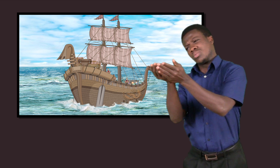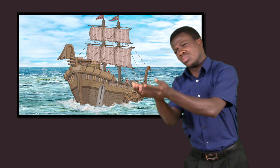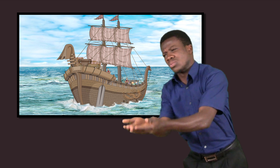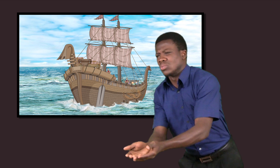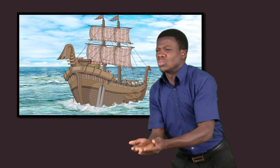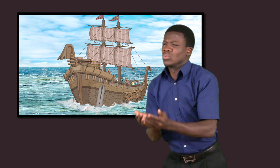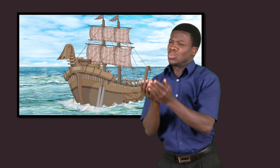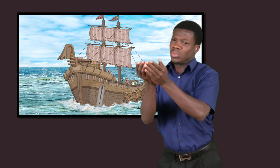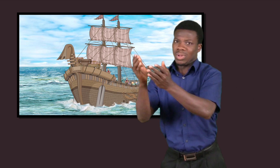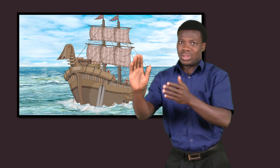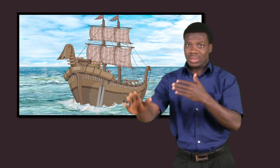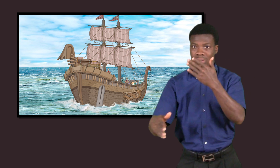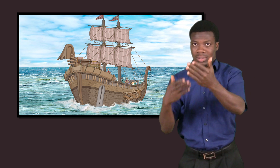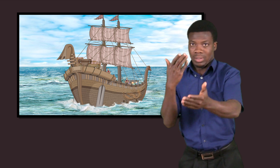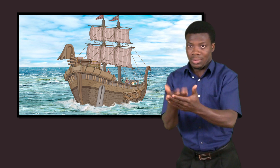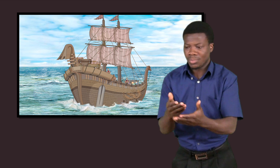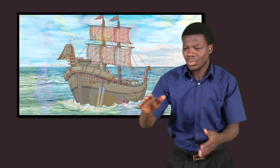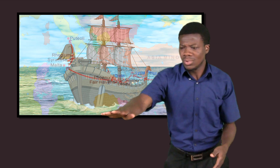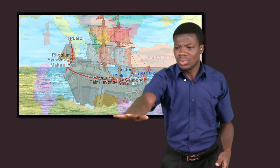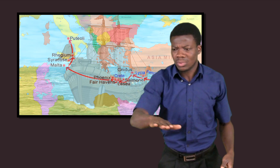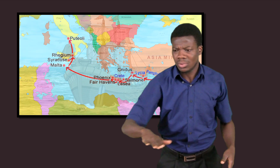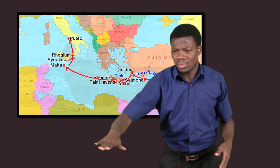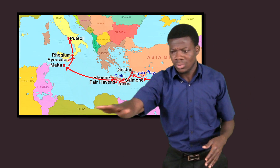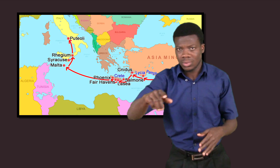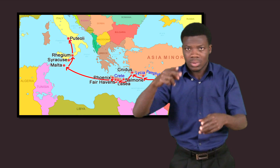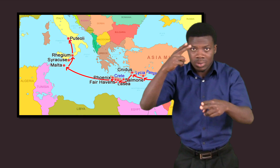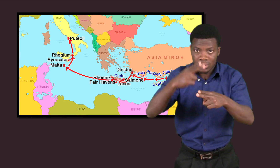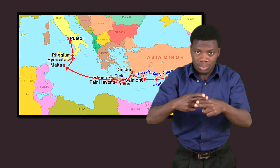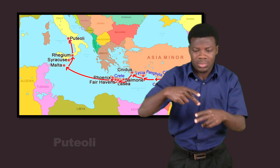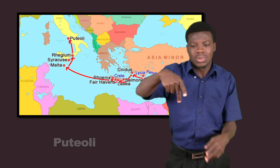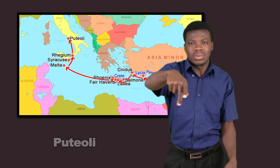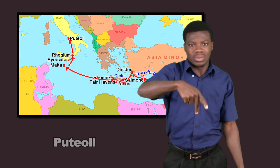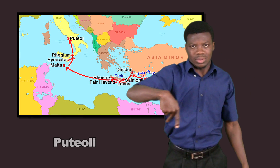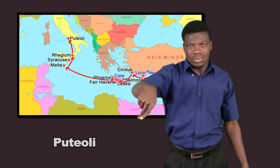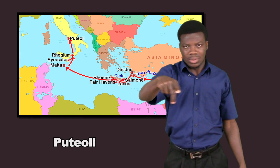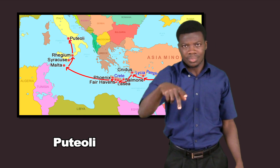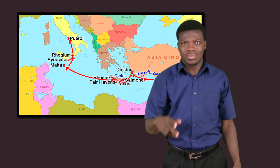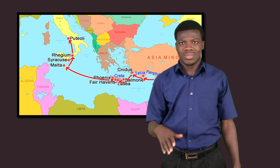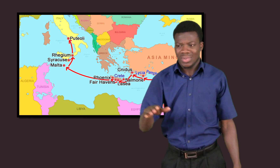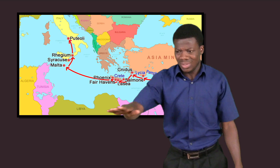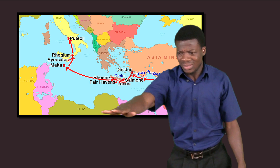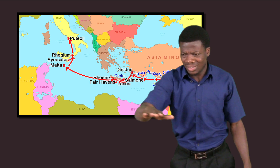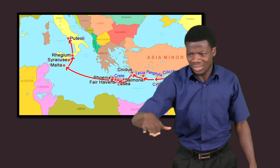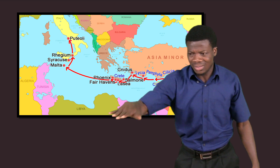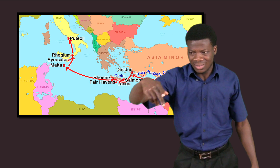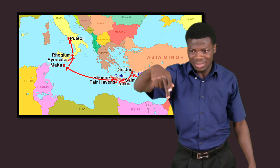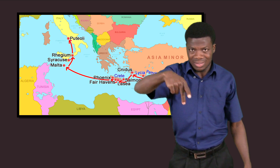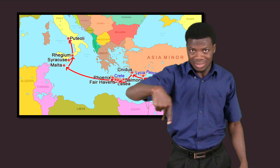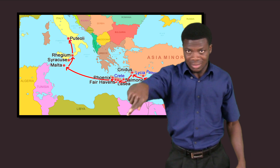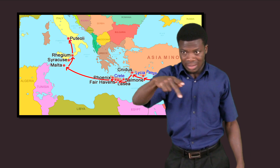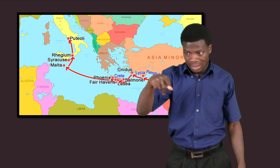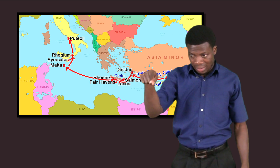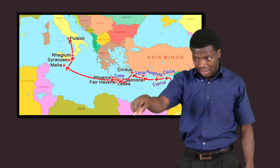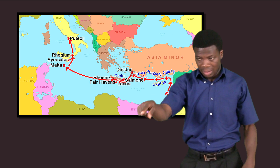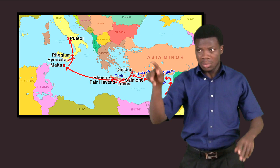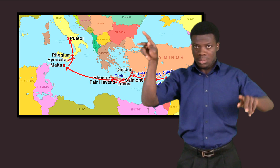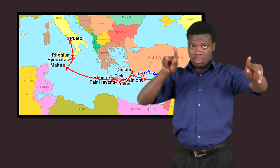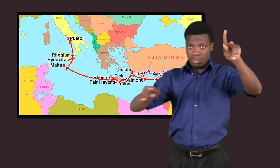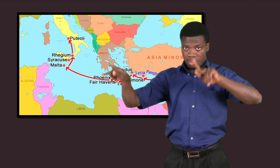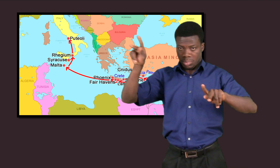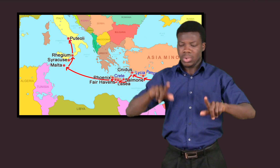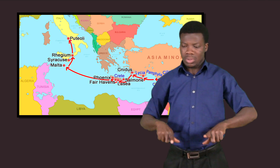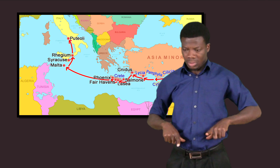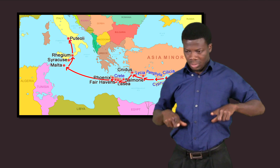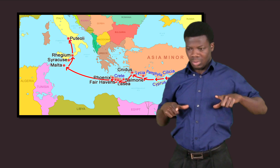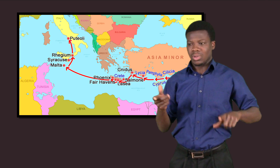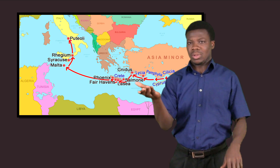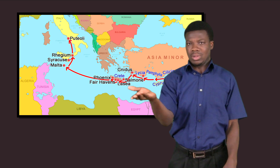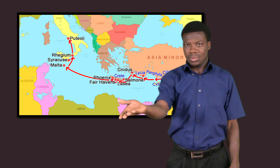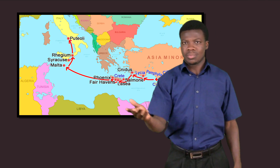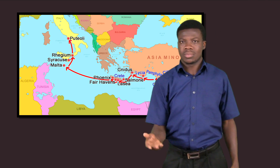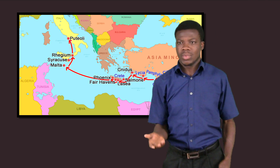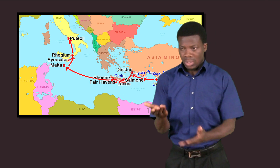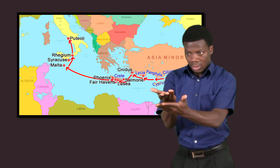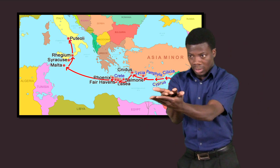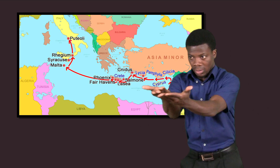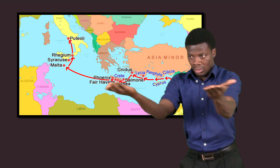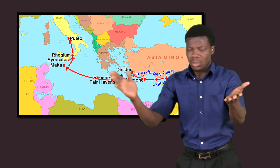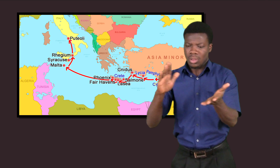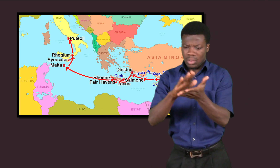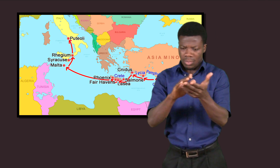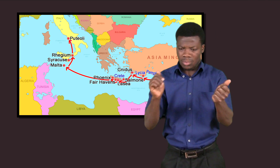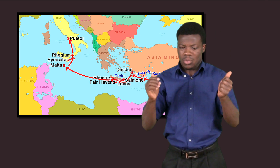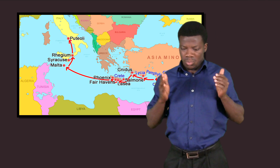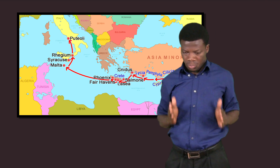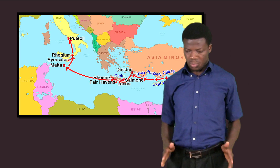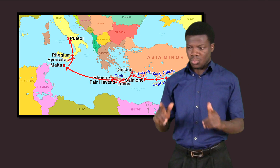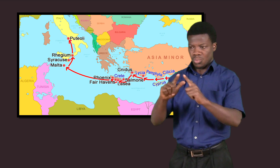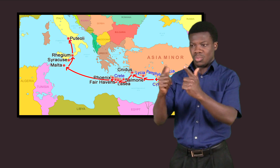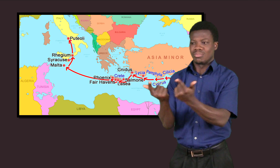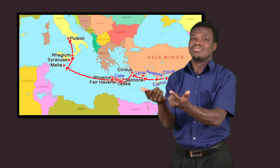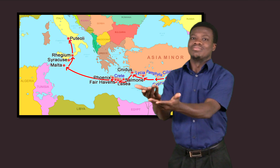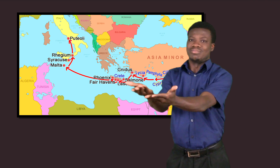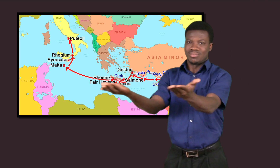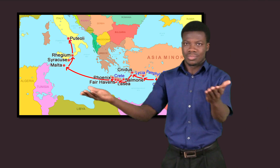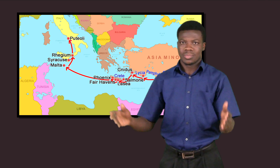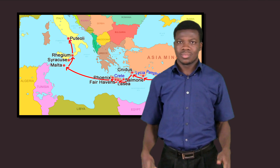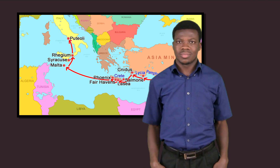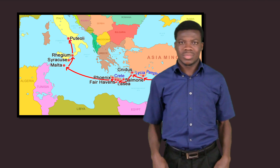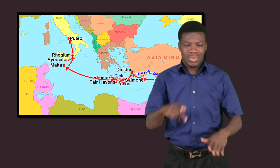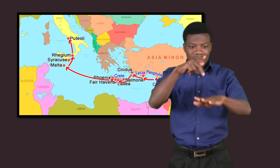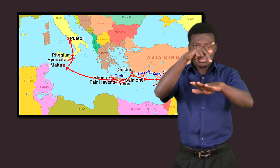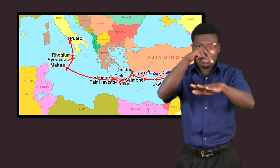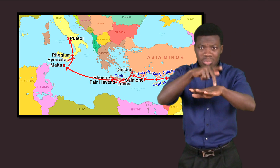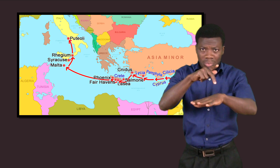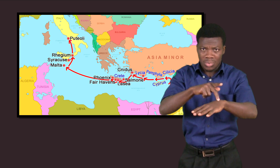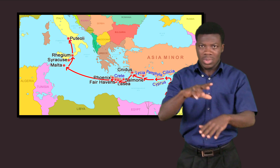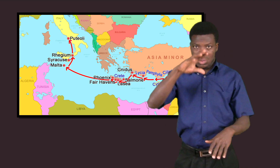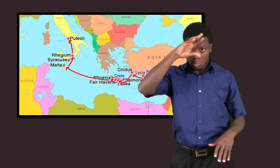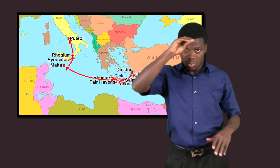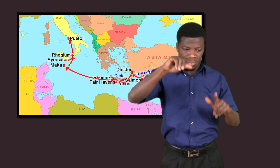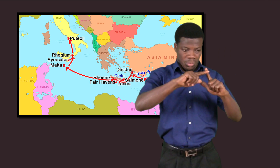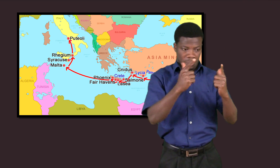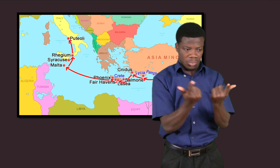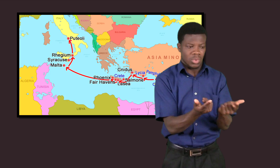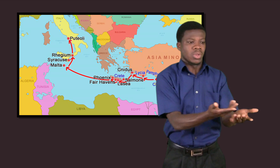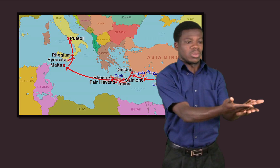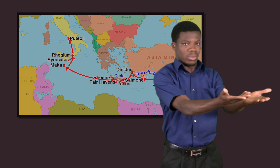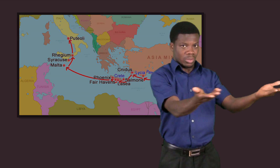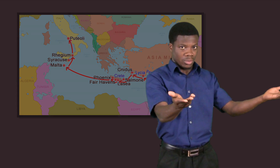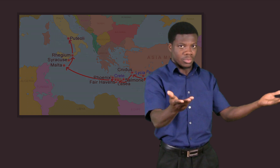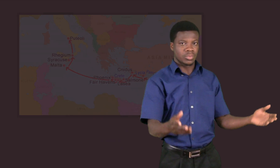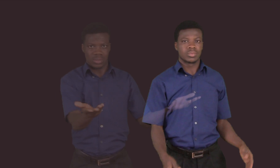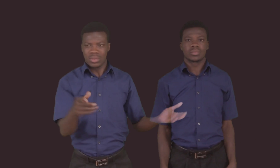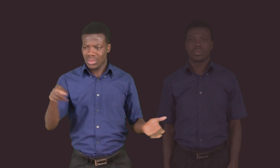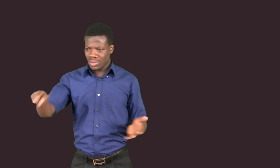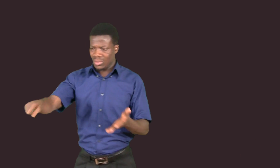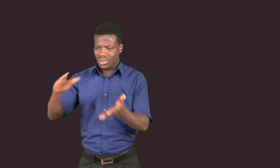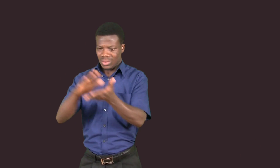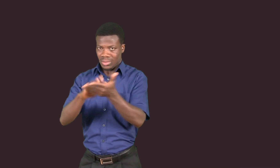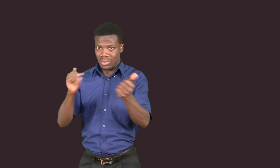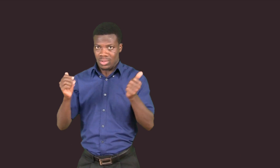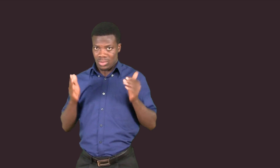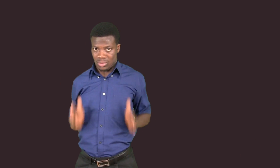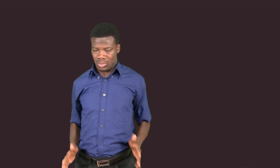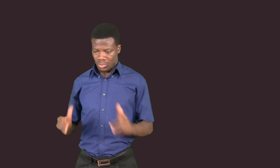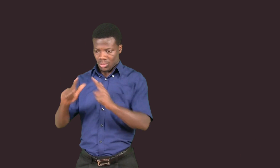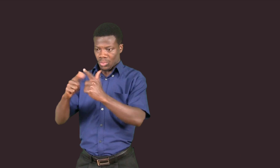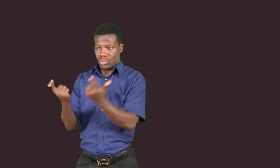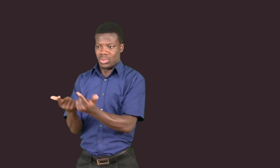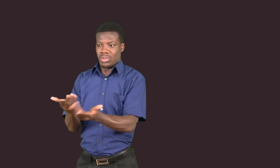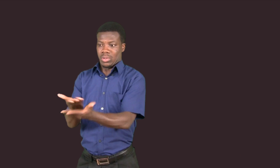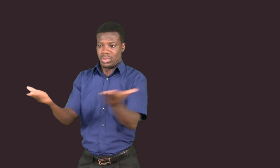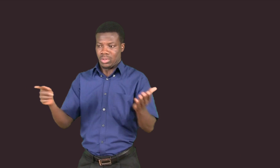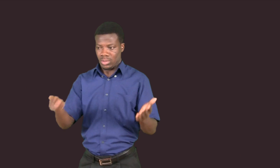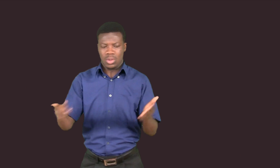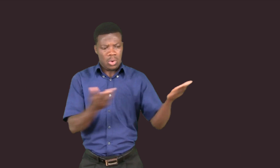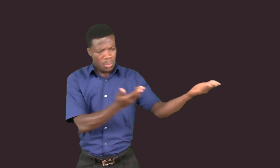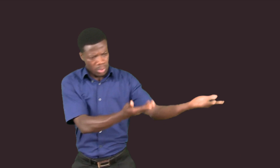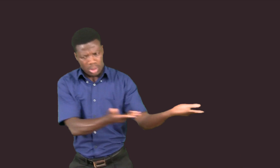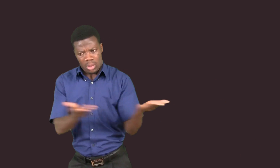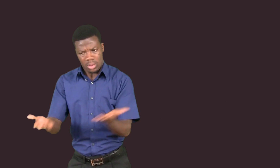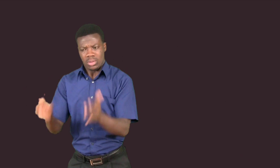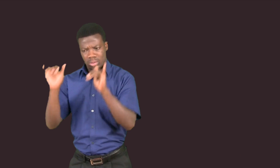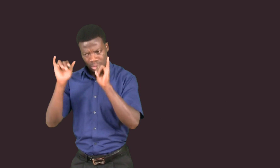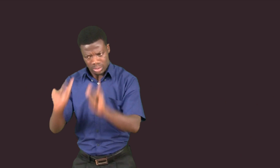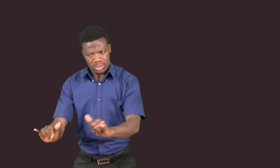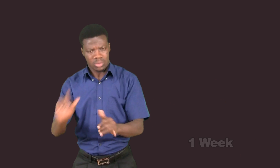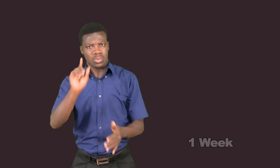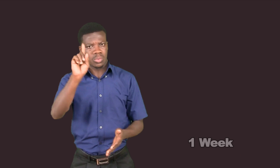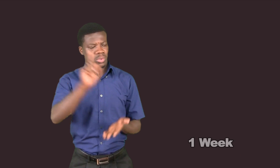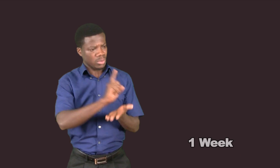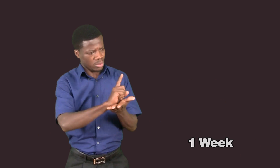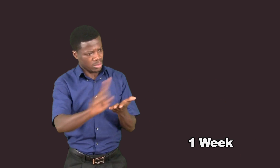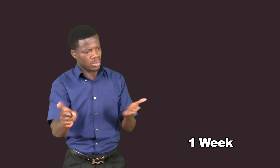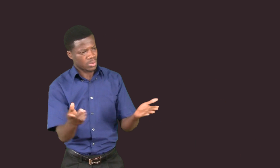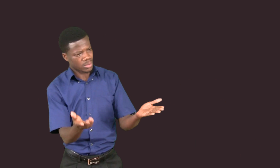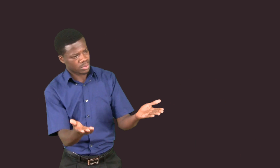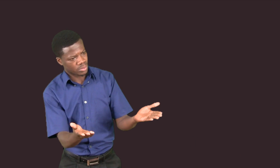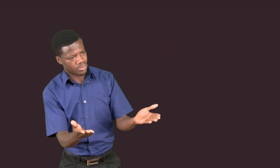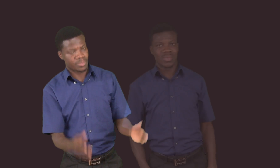After one day, a south wind came up, and on the second day we arrived at Puteoli.